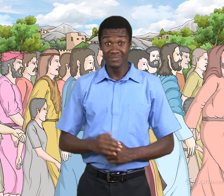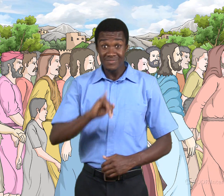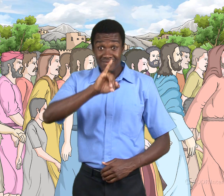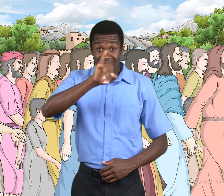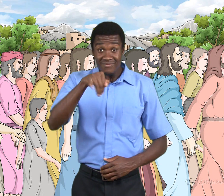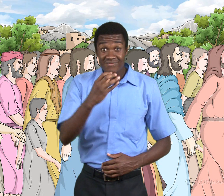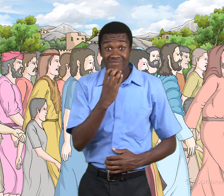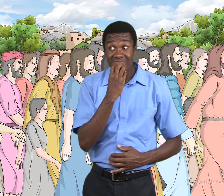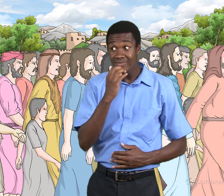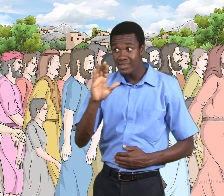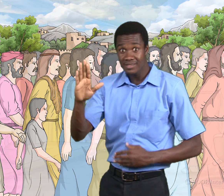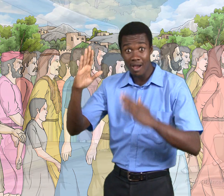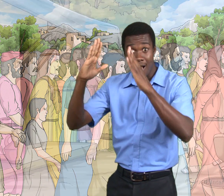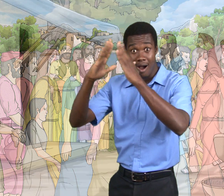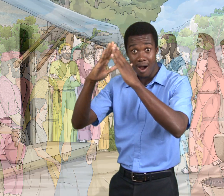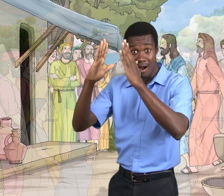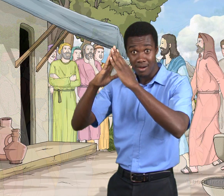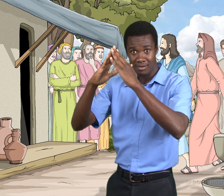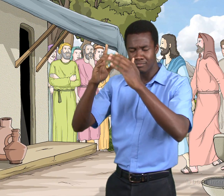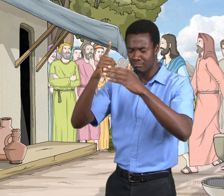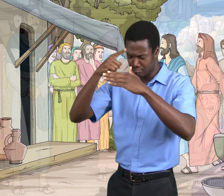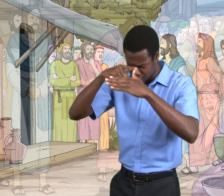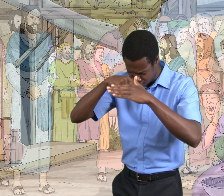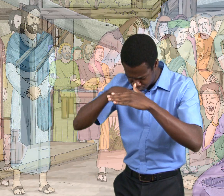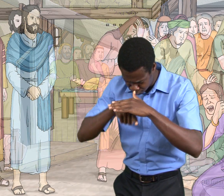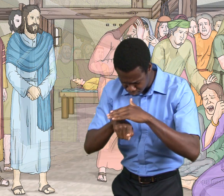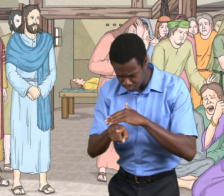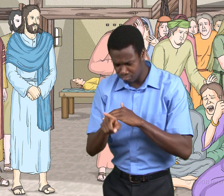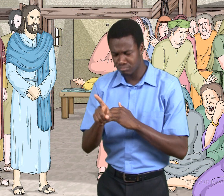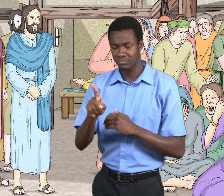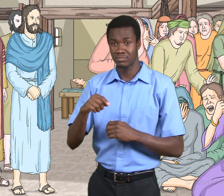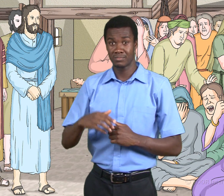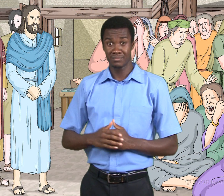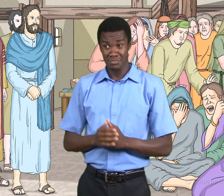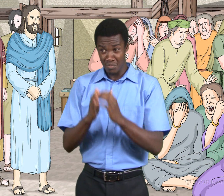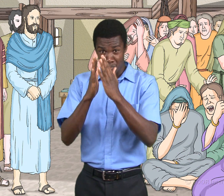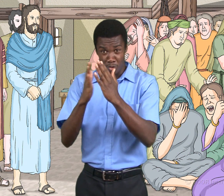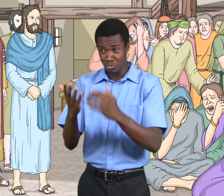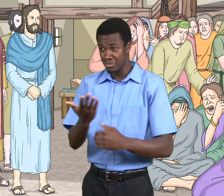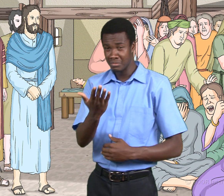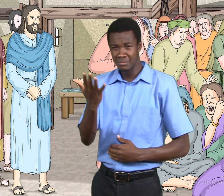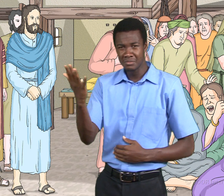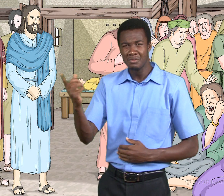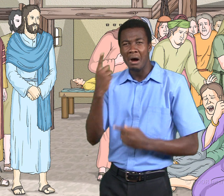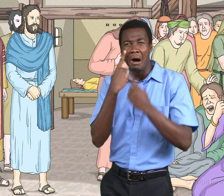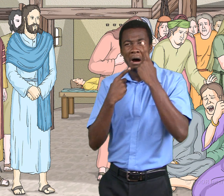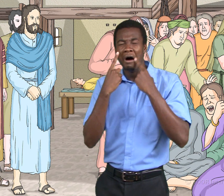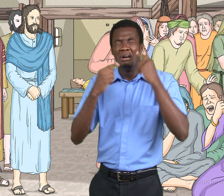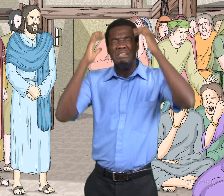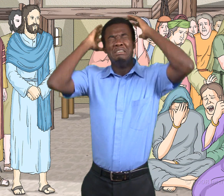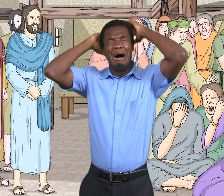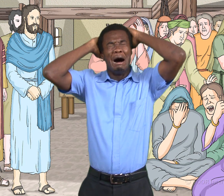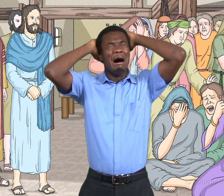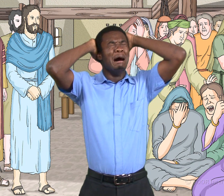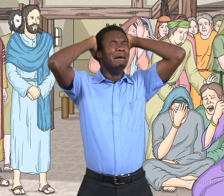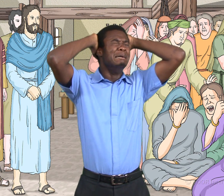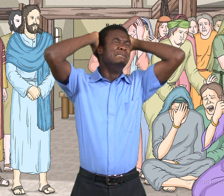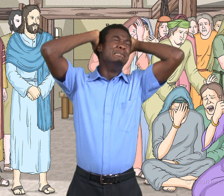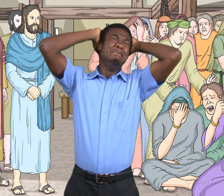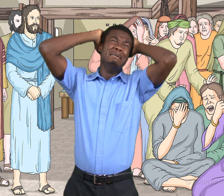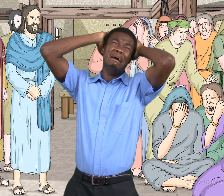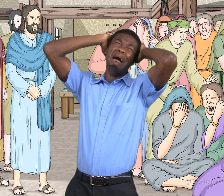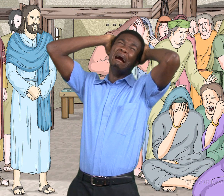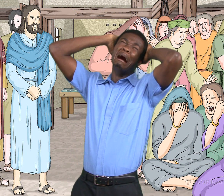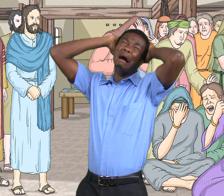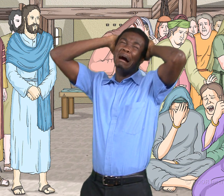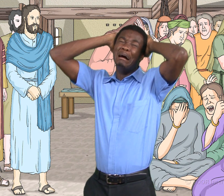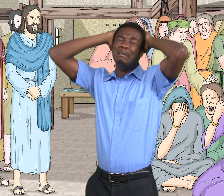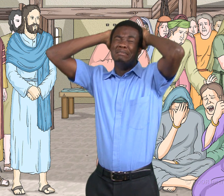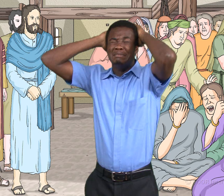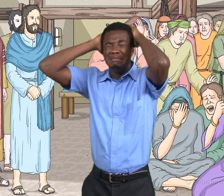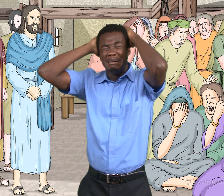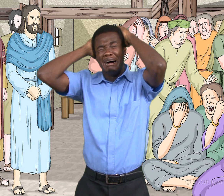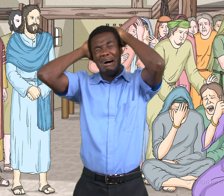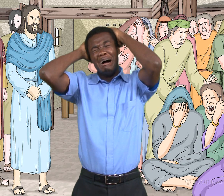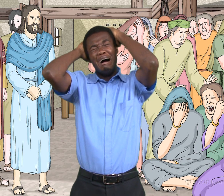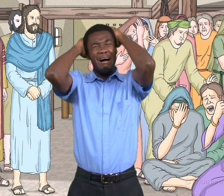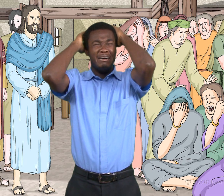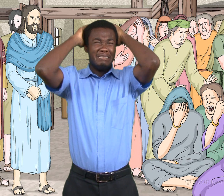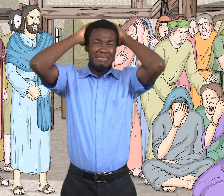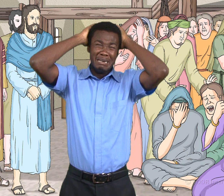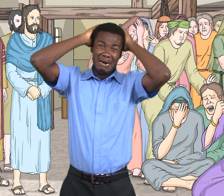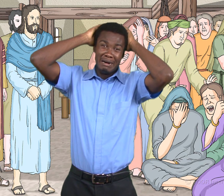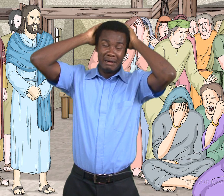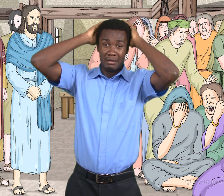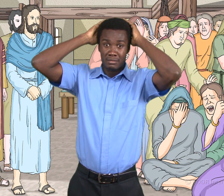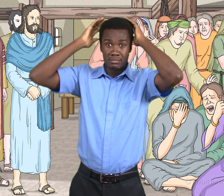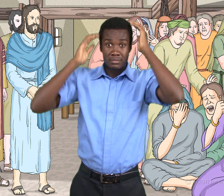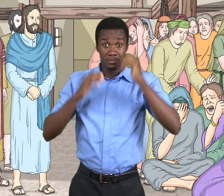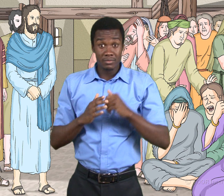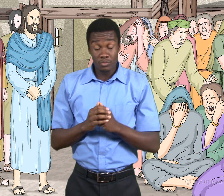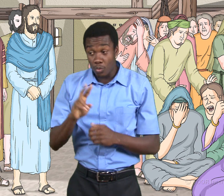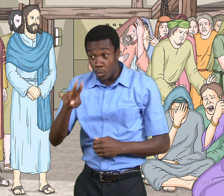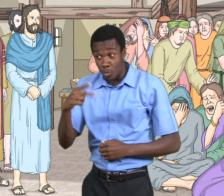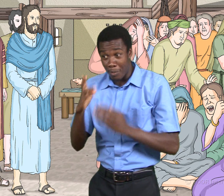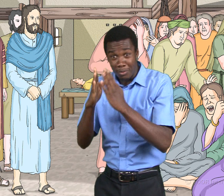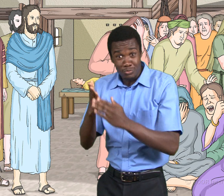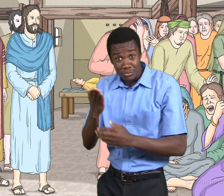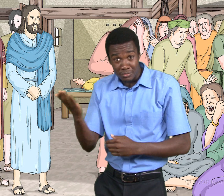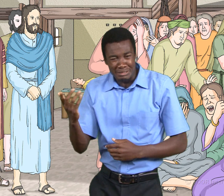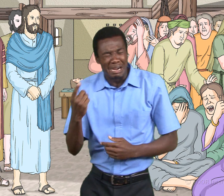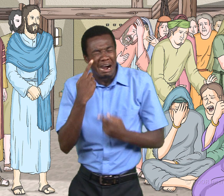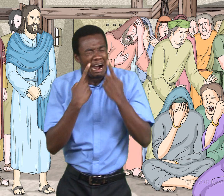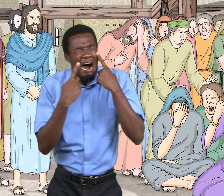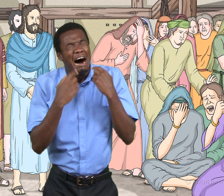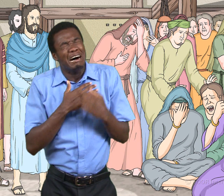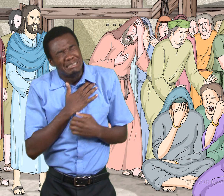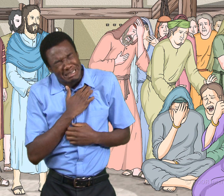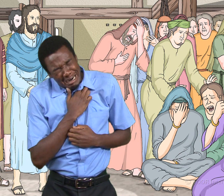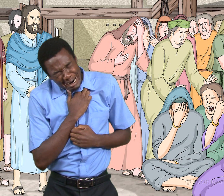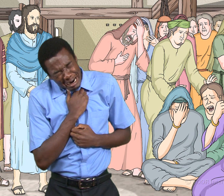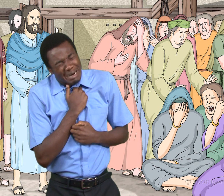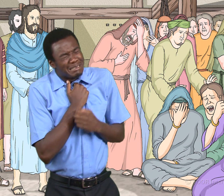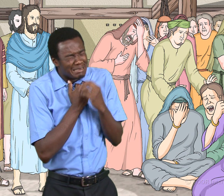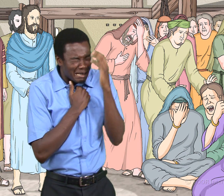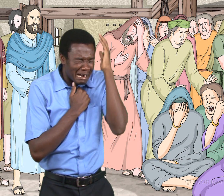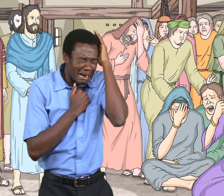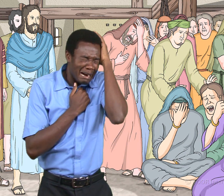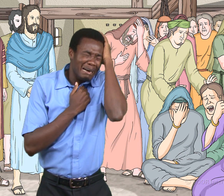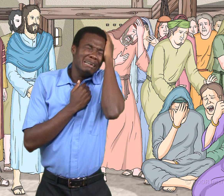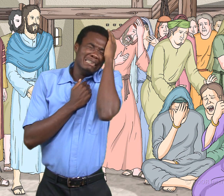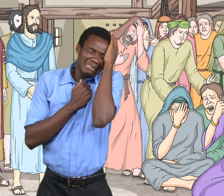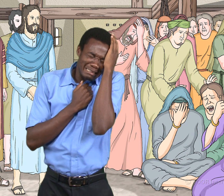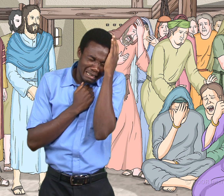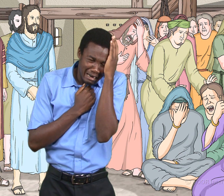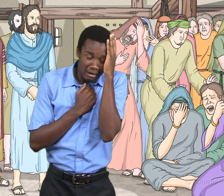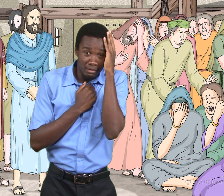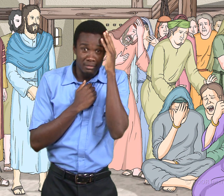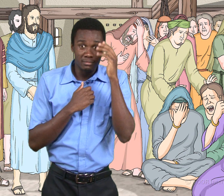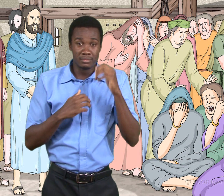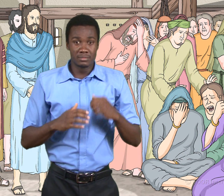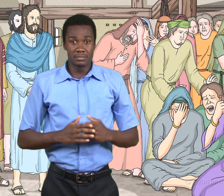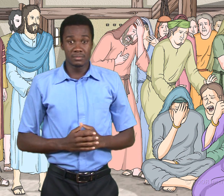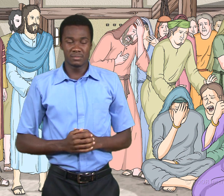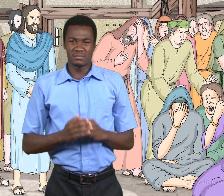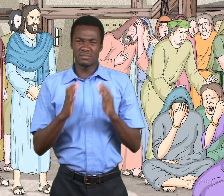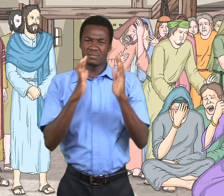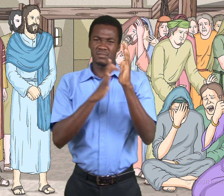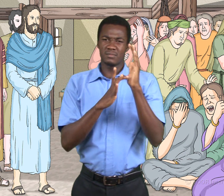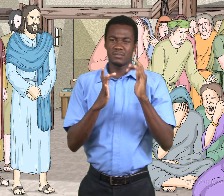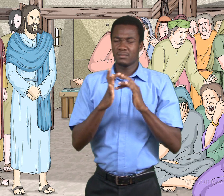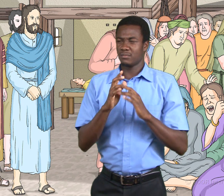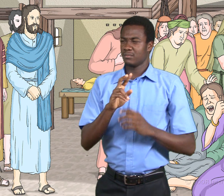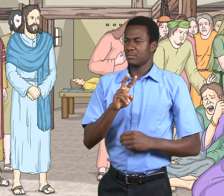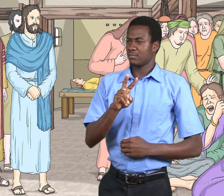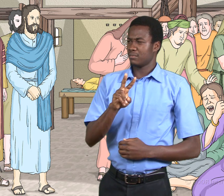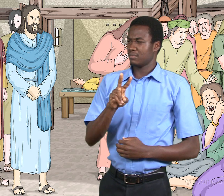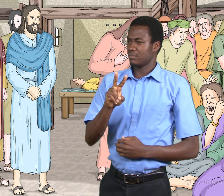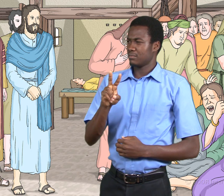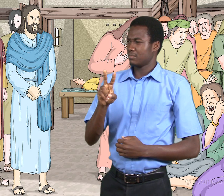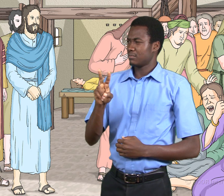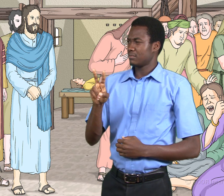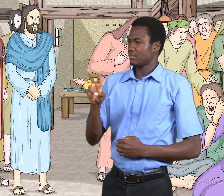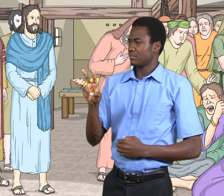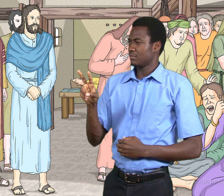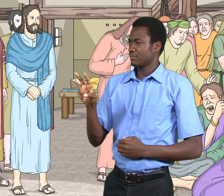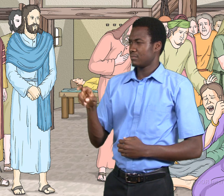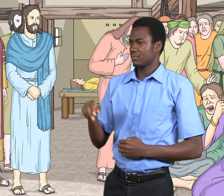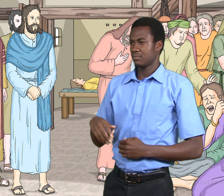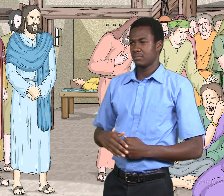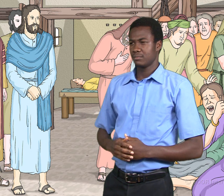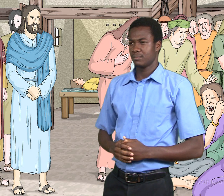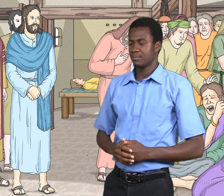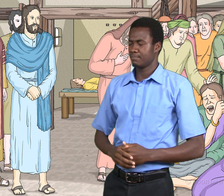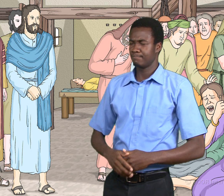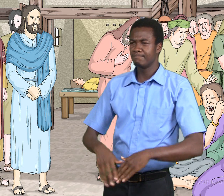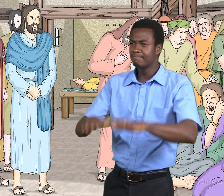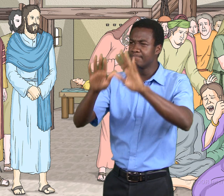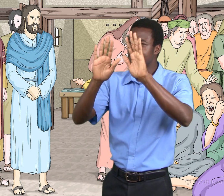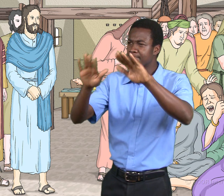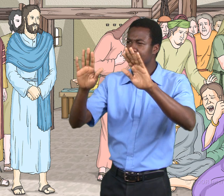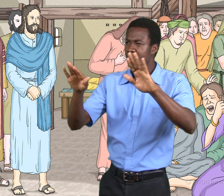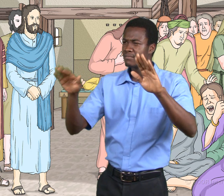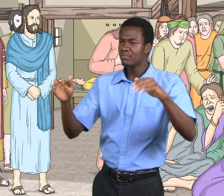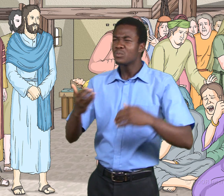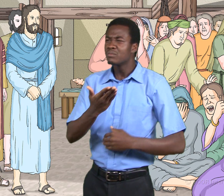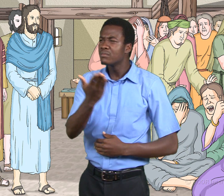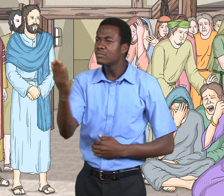When they arrived at the house of the synagogue leader, Jesus saw the commotion and the people weeping and wailing loudly.